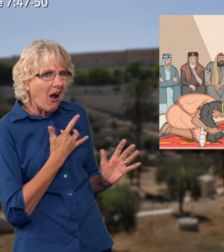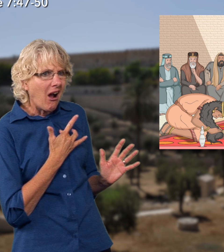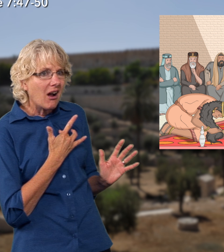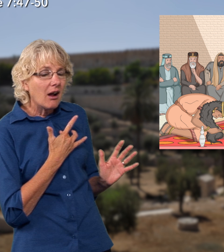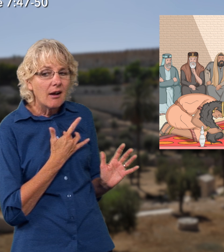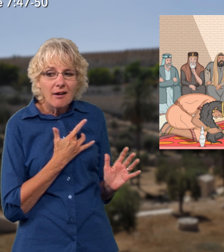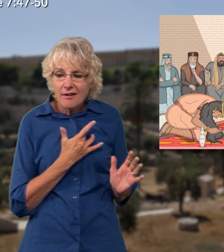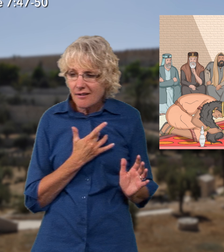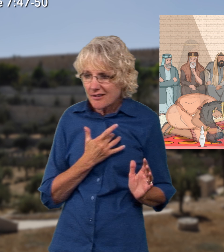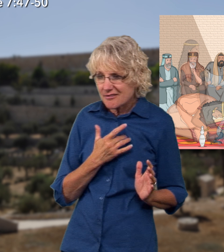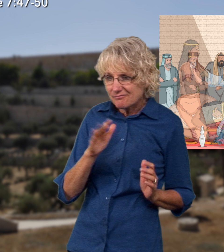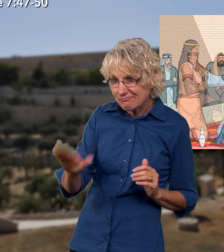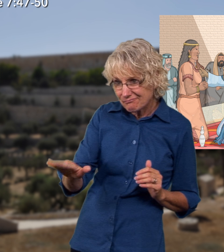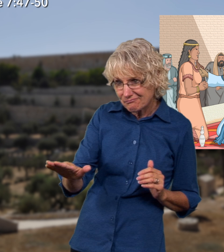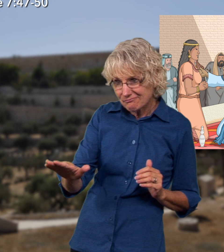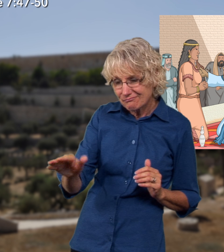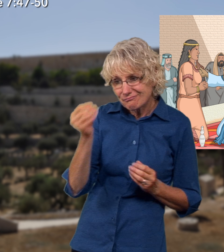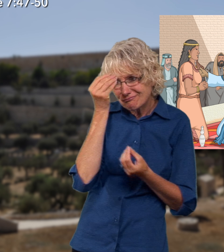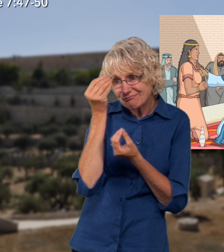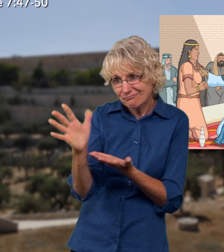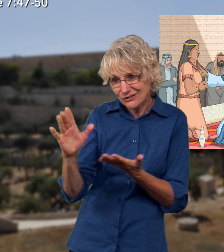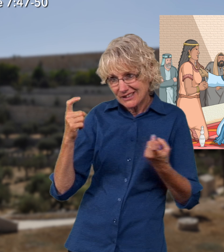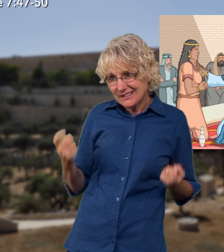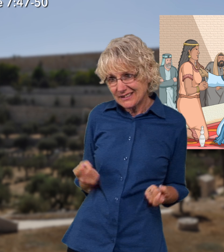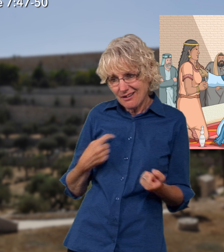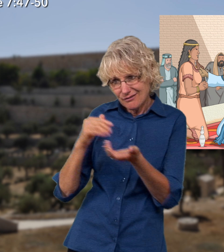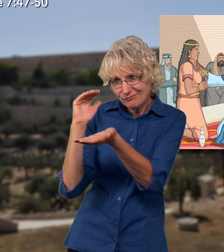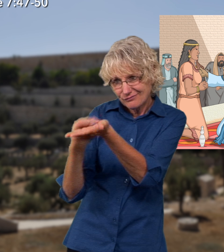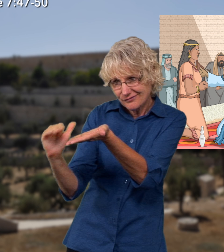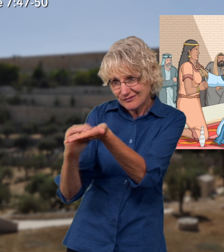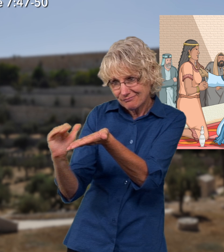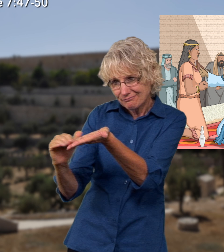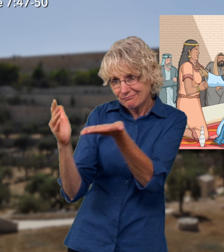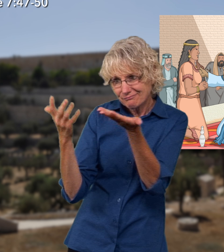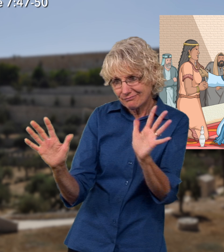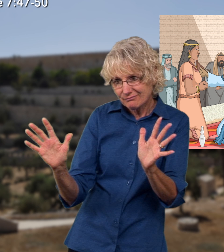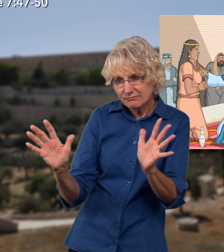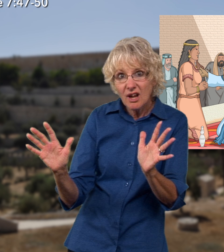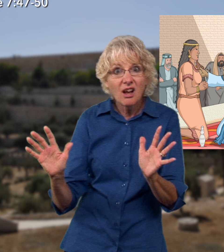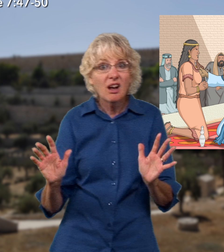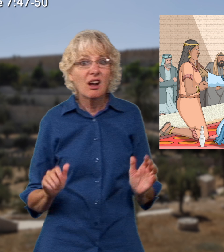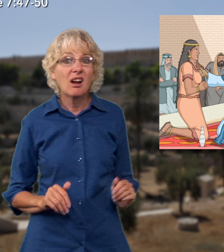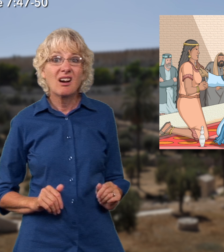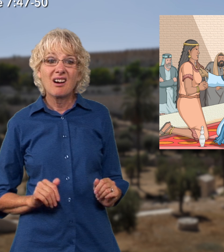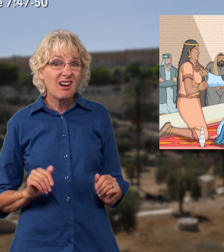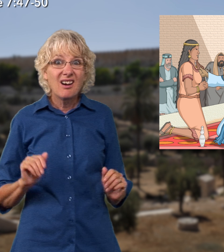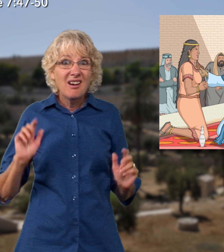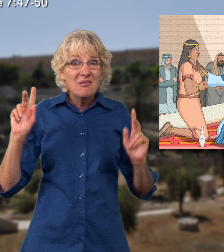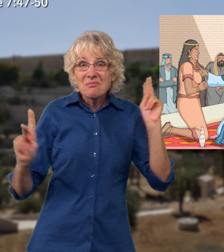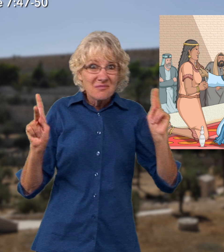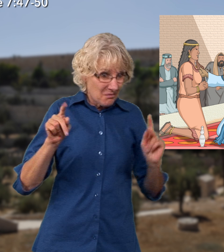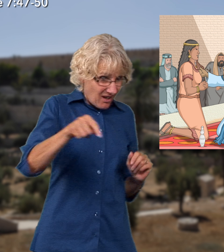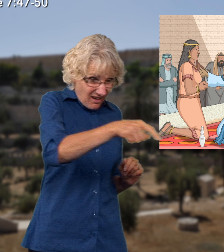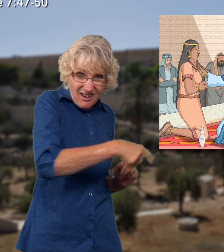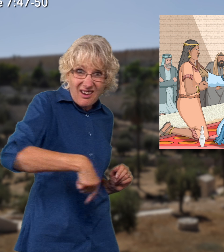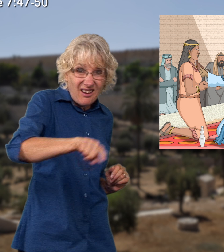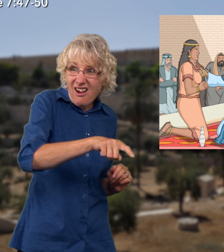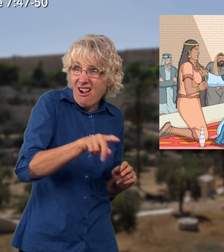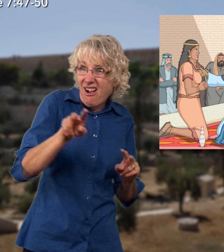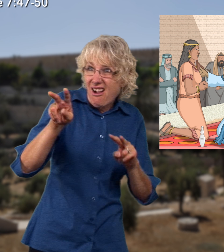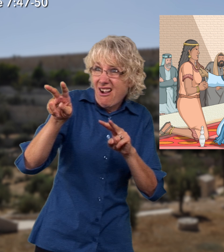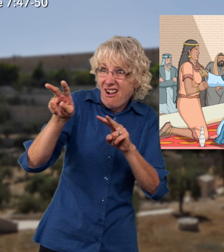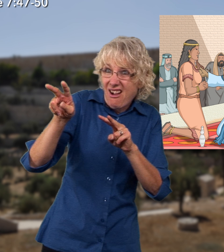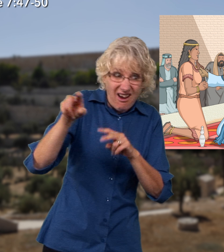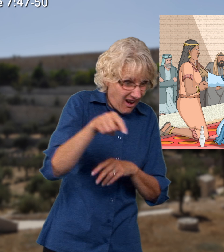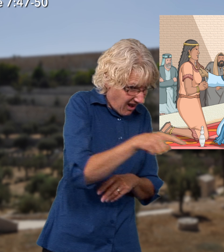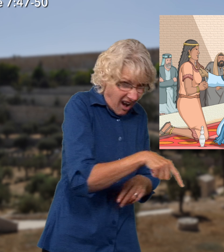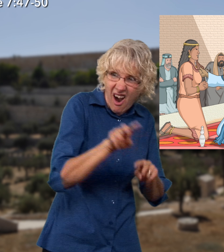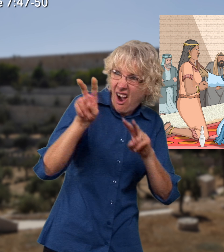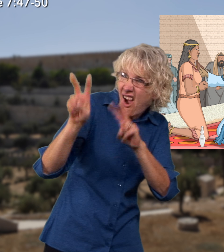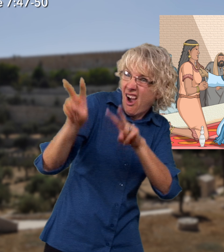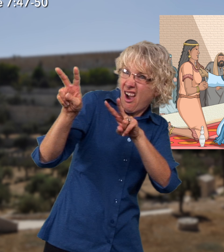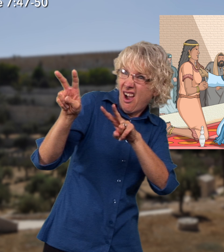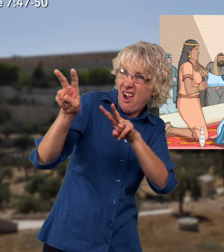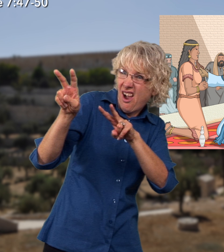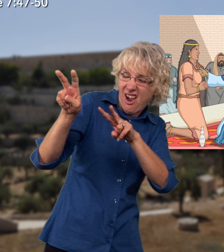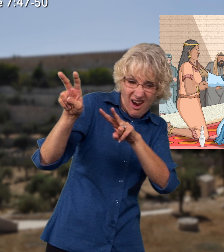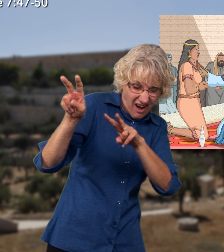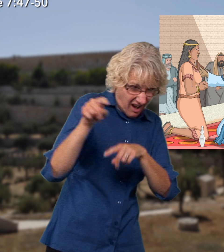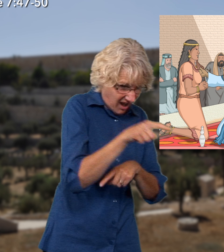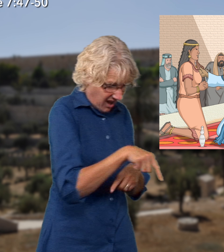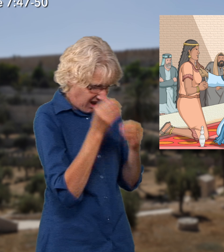Then Jesus said to her, “Your sins are forgiven.”